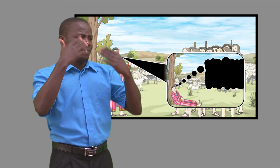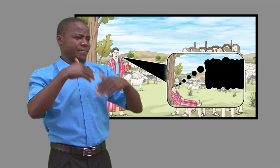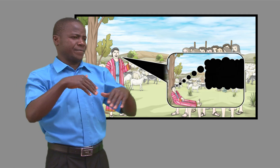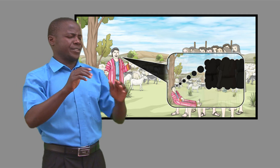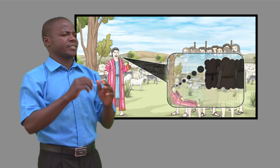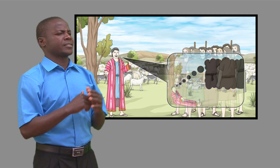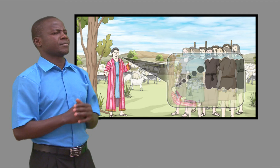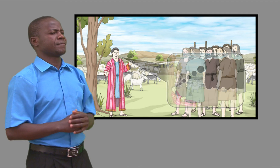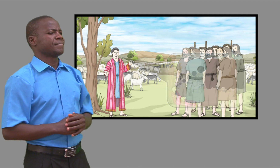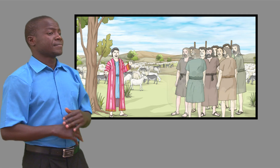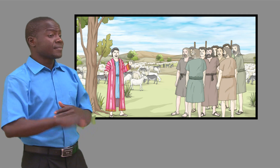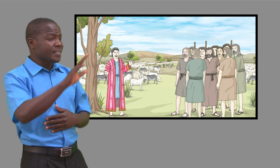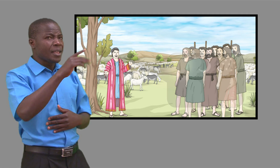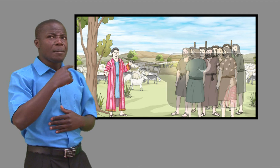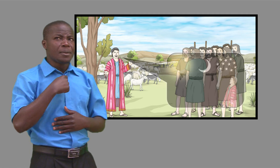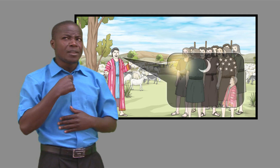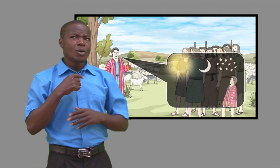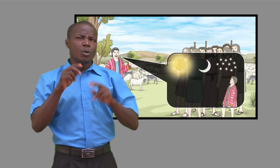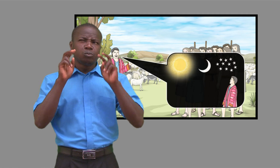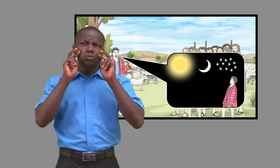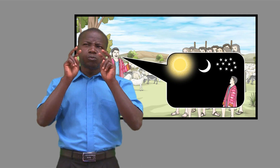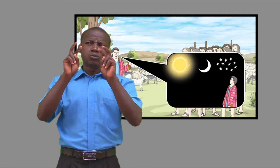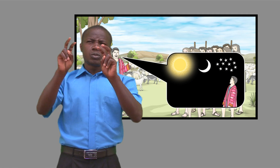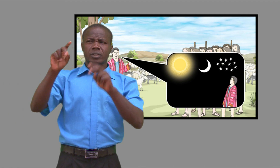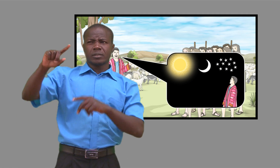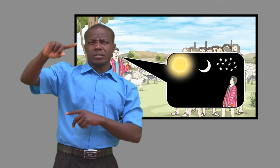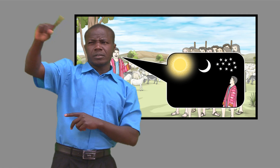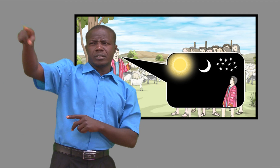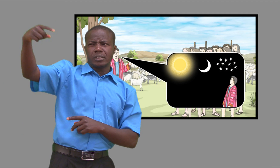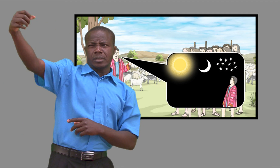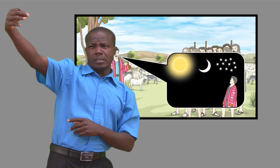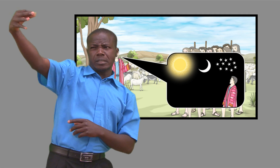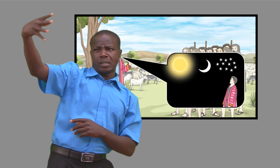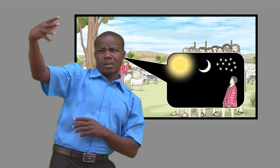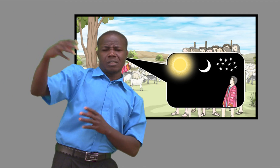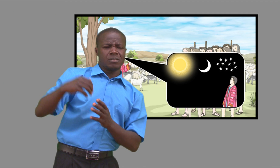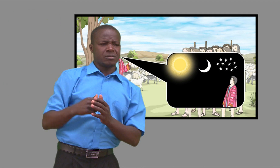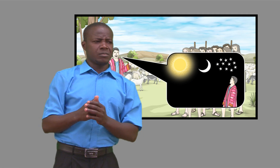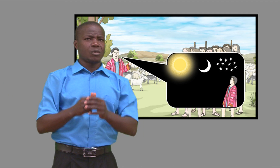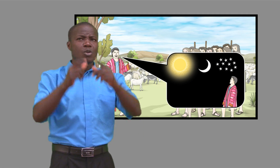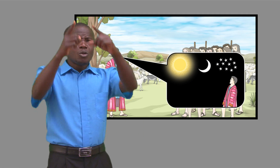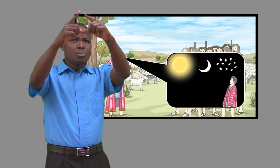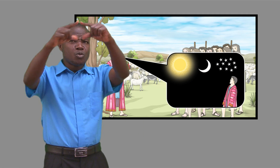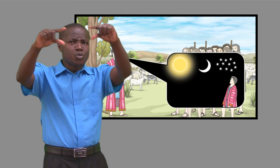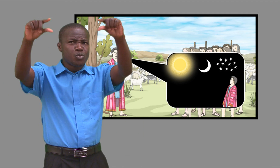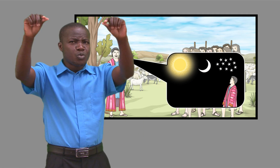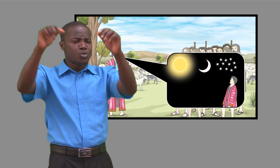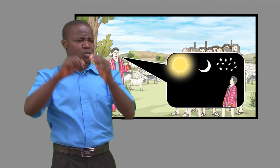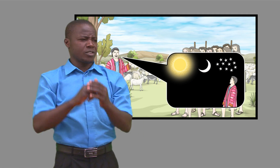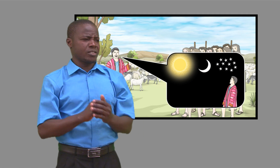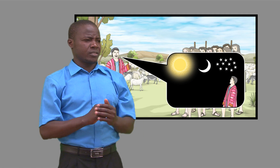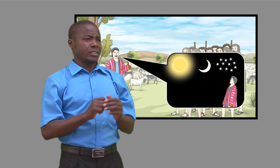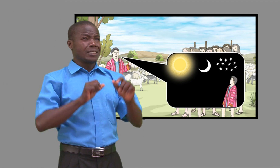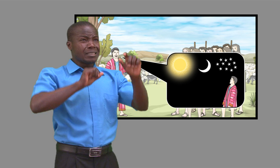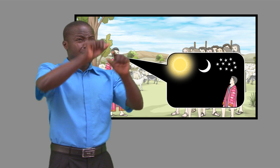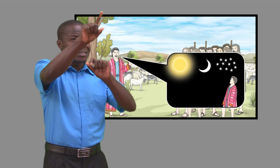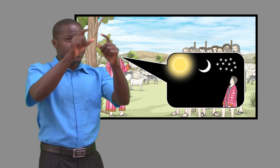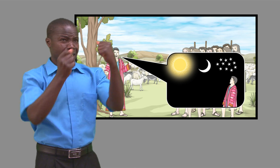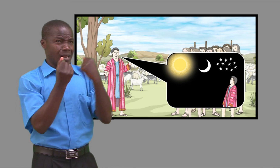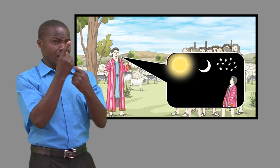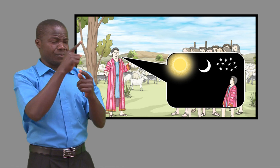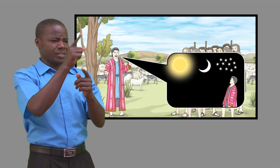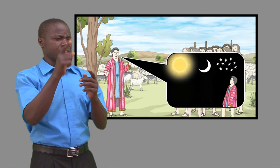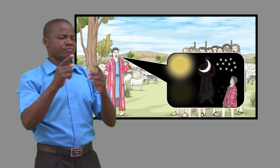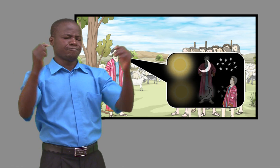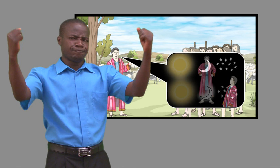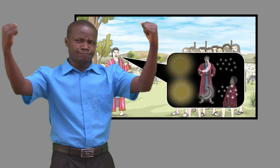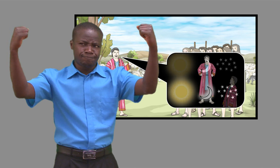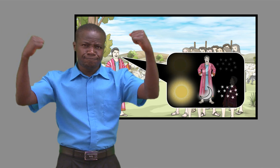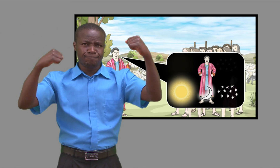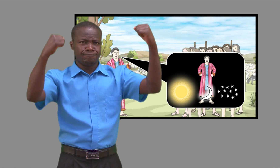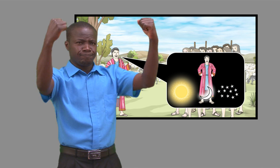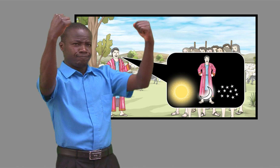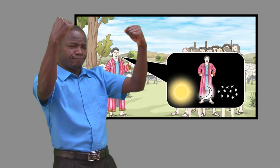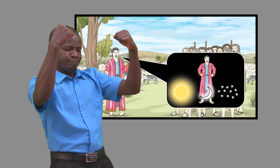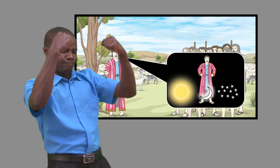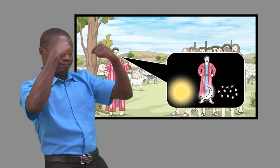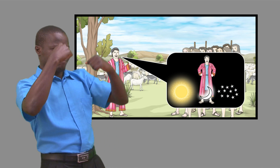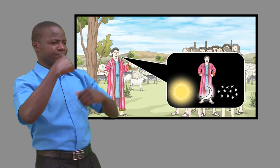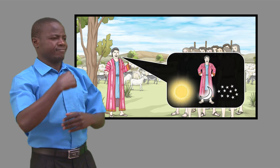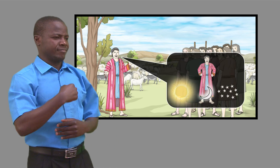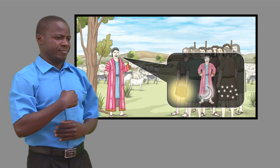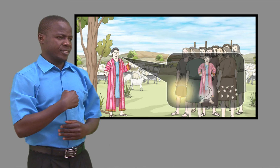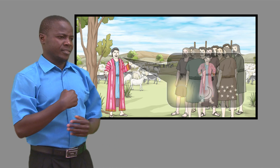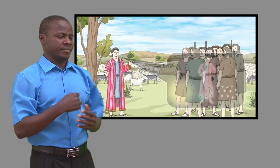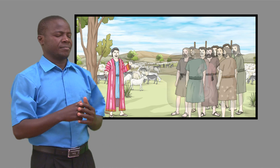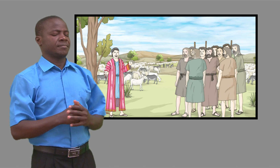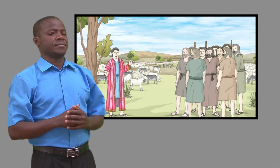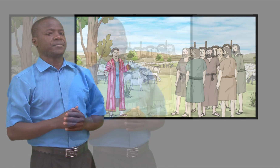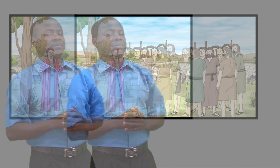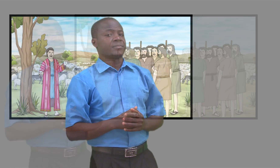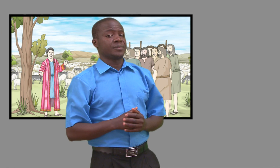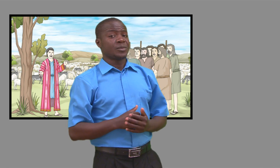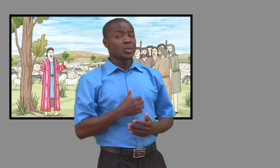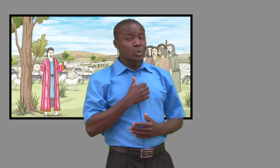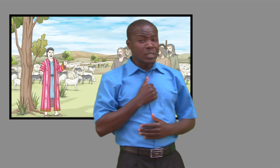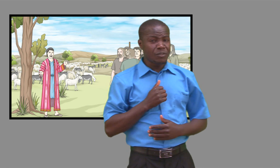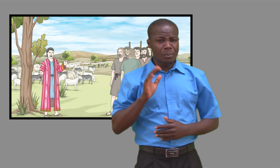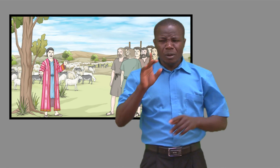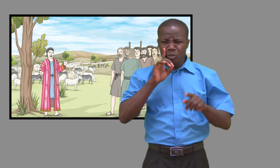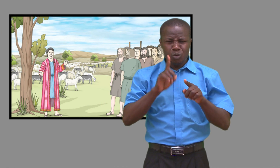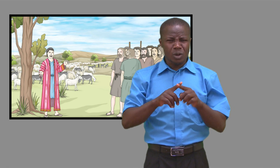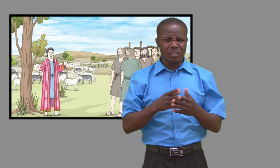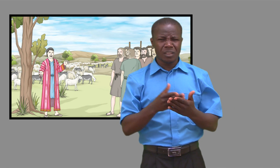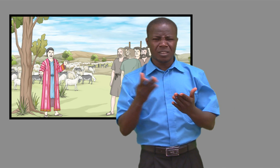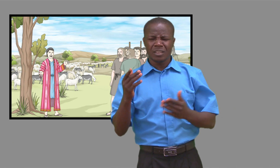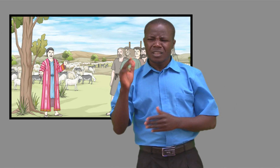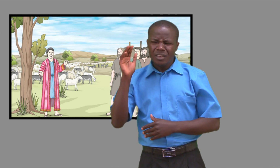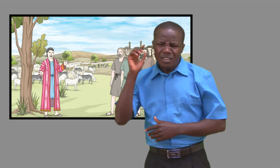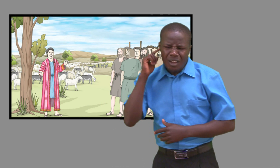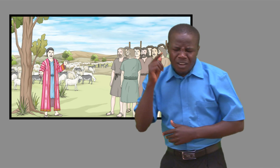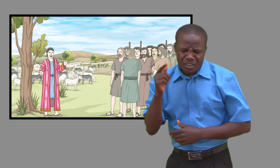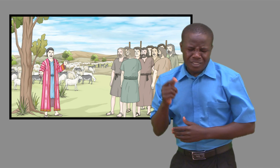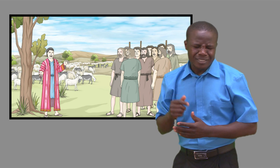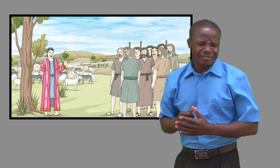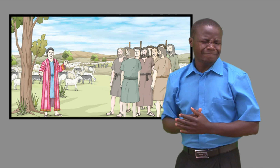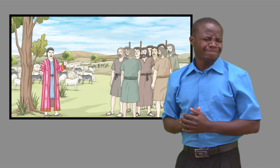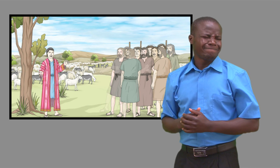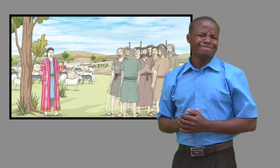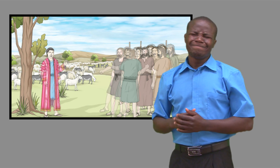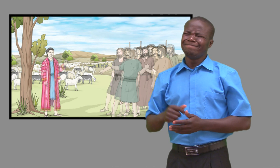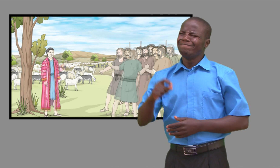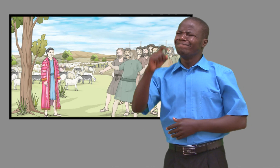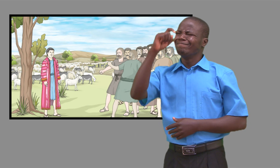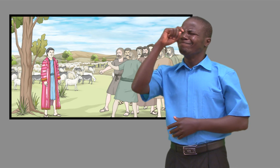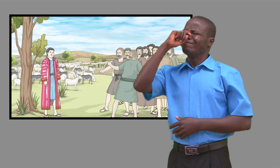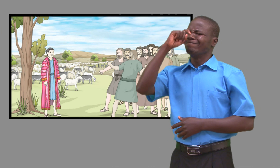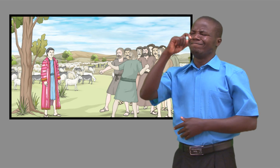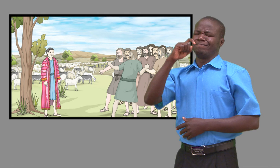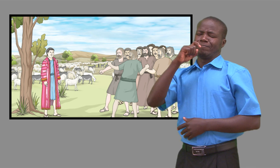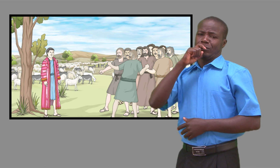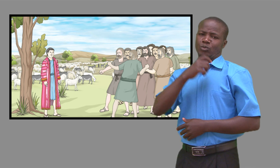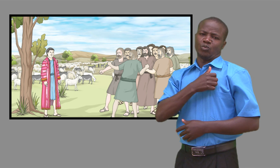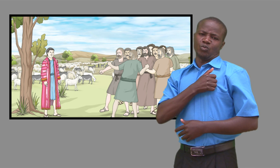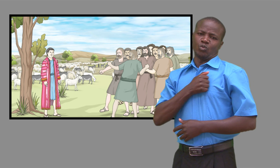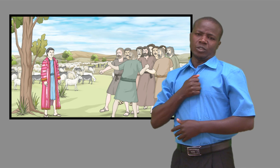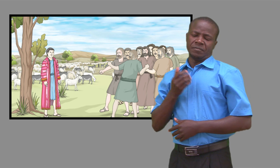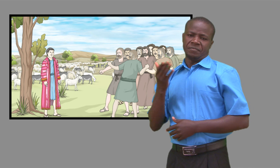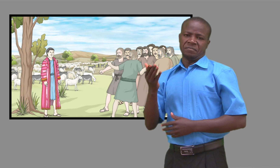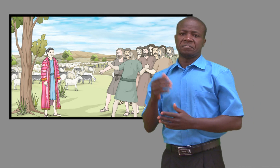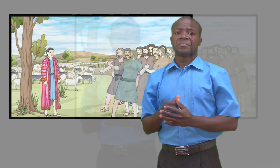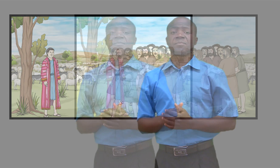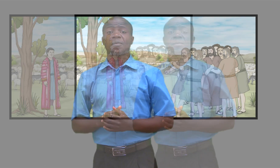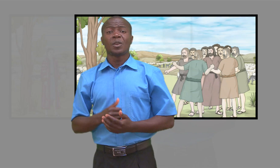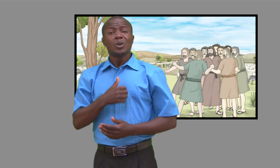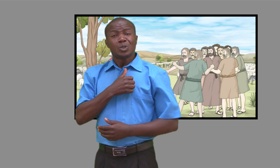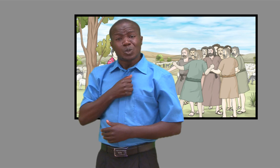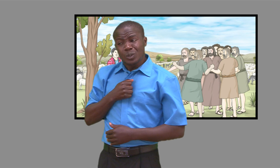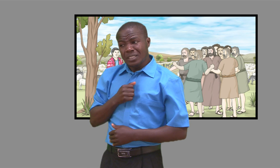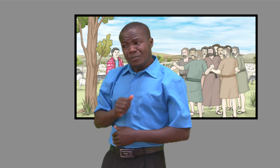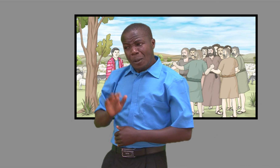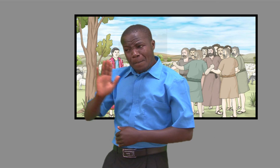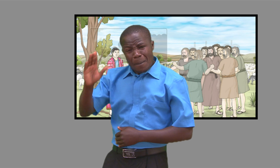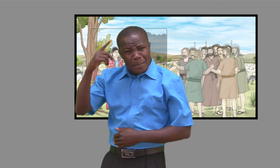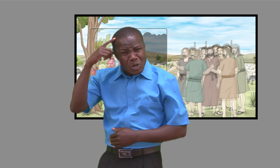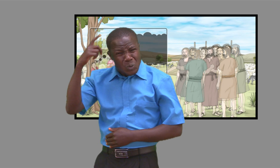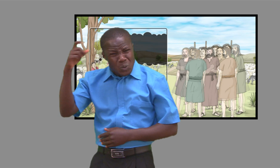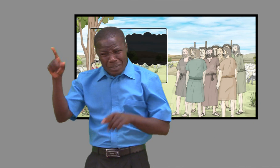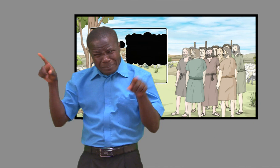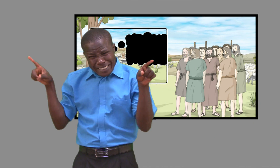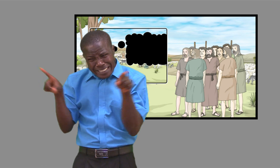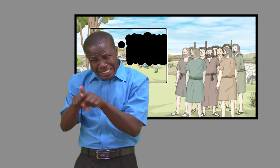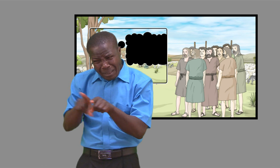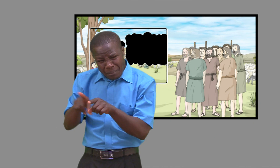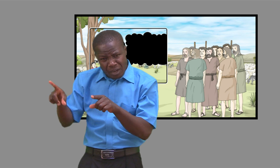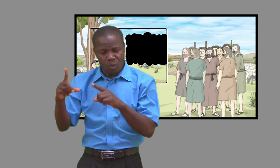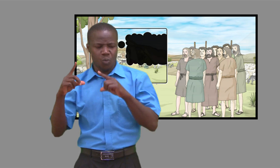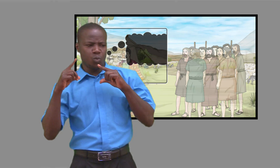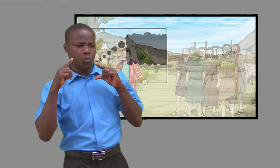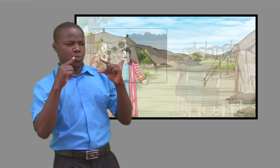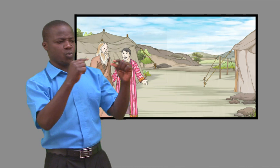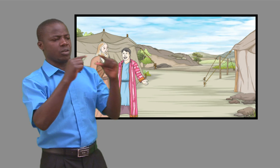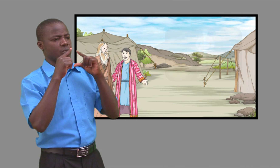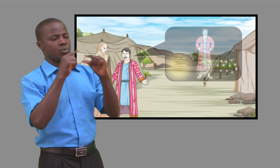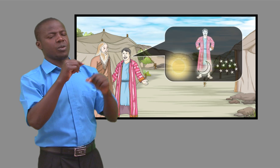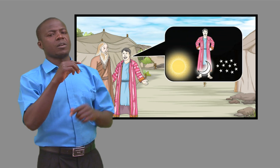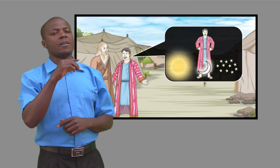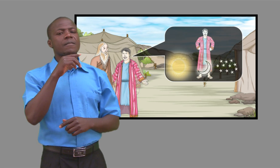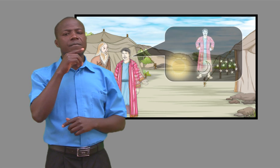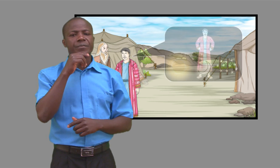“Look,” he said, “I had another dream, and this time the sun and moon and eleven stars were bowing down to me.”